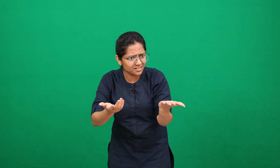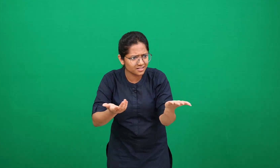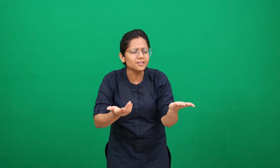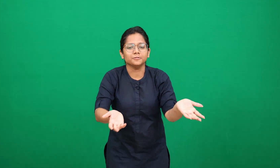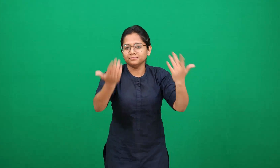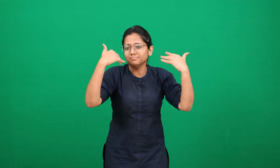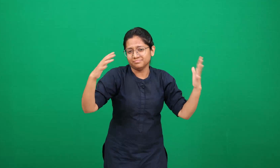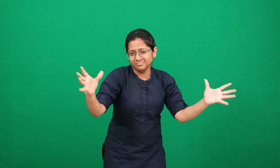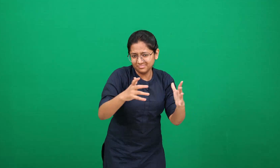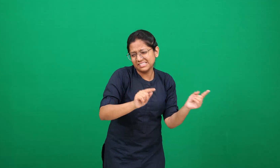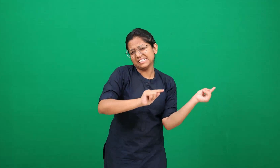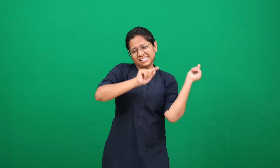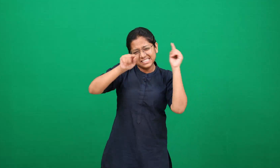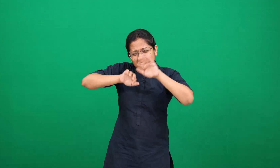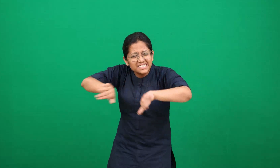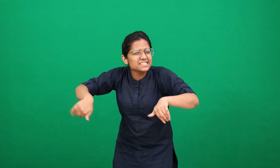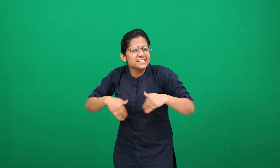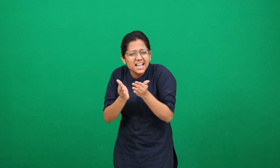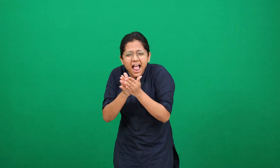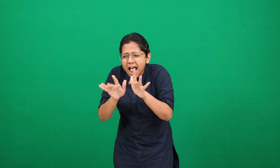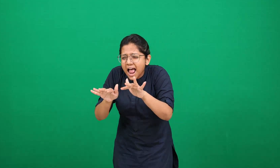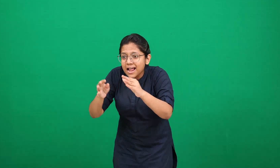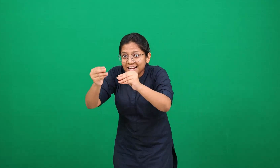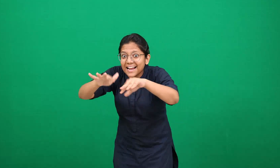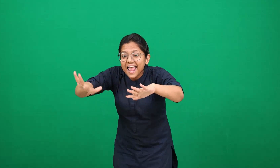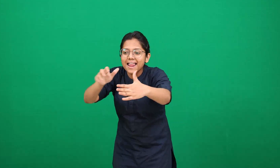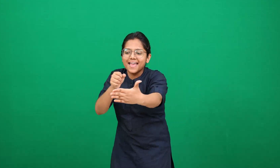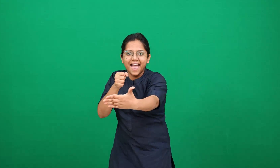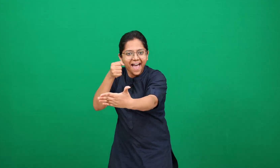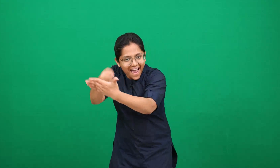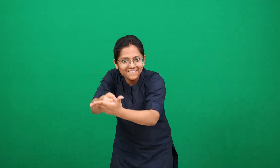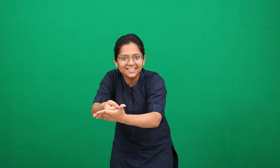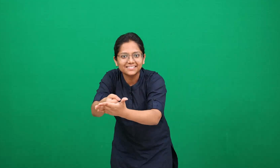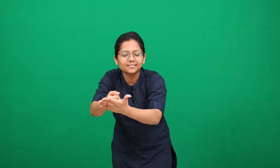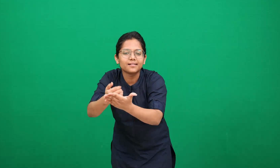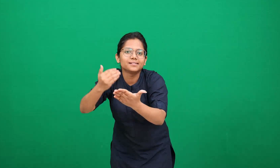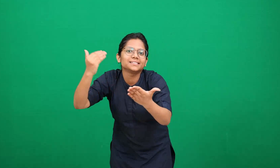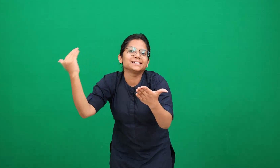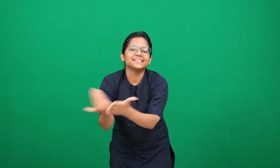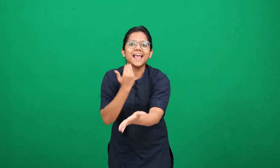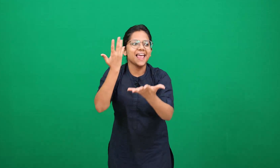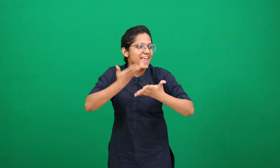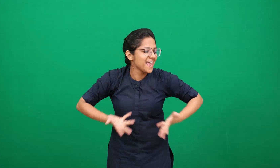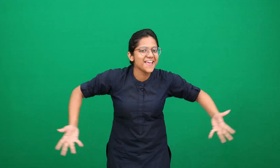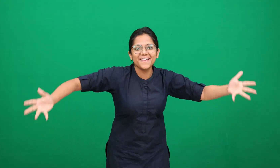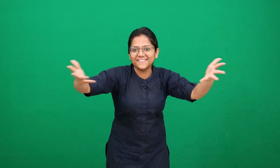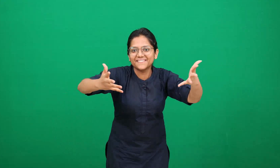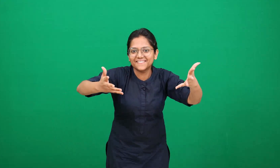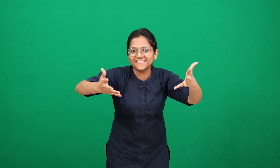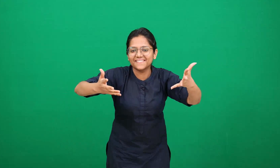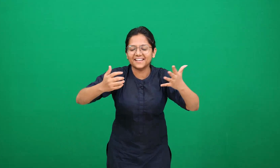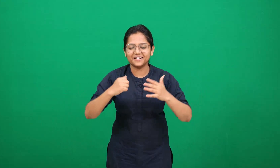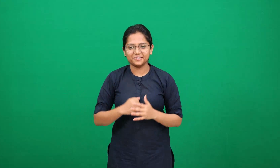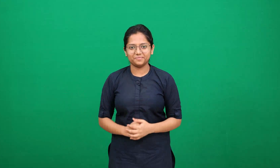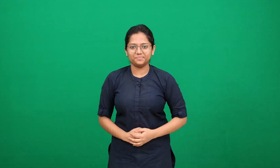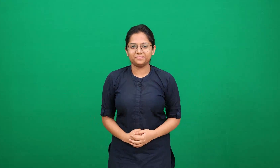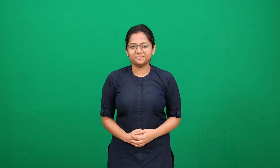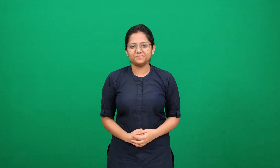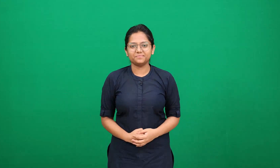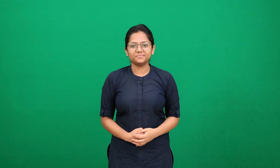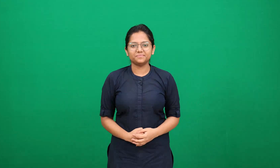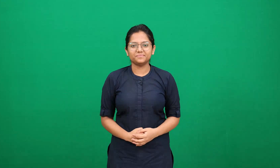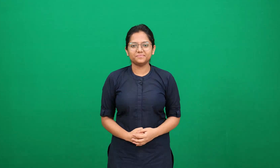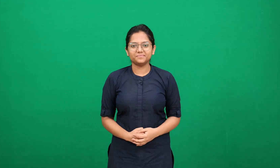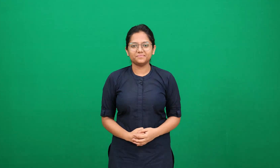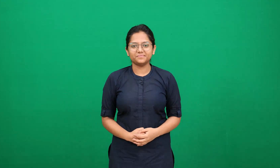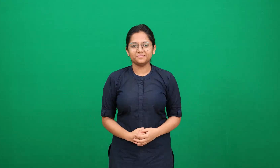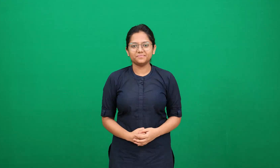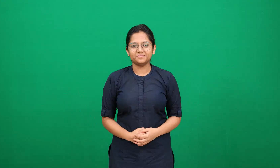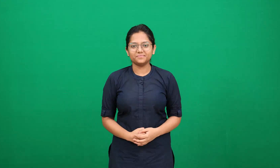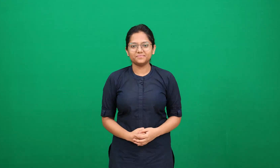In this way everyone was brought safely to land.